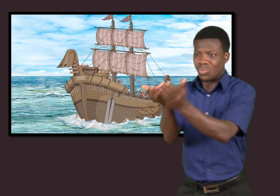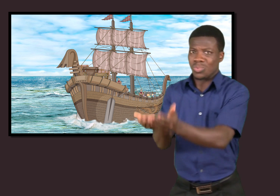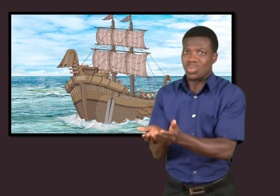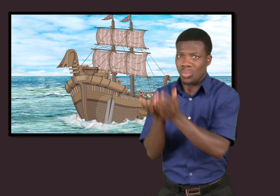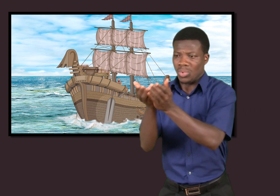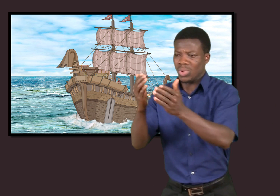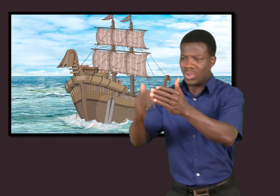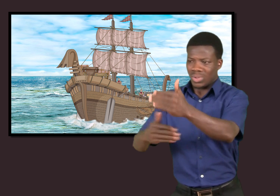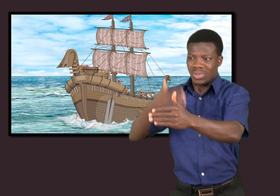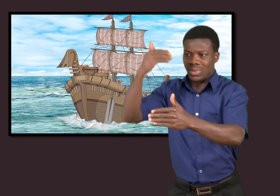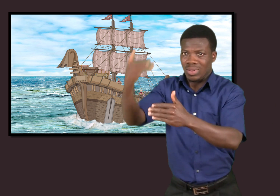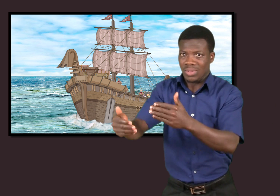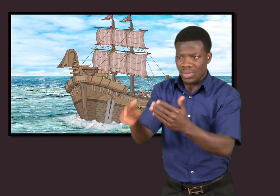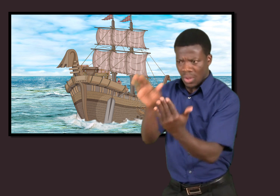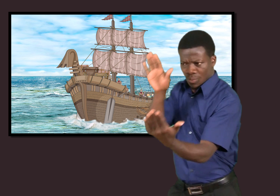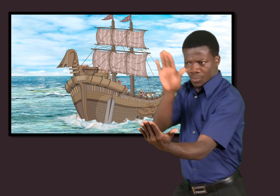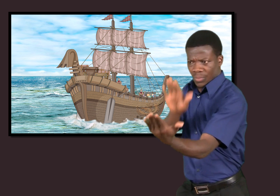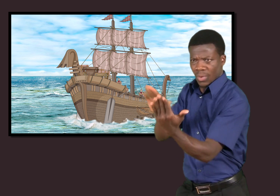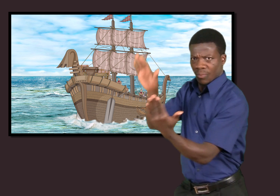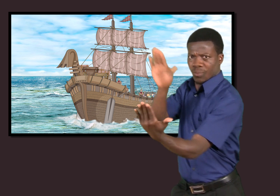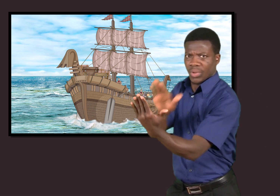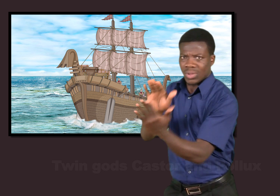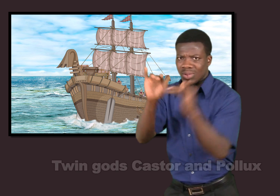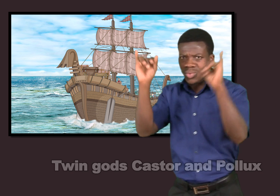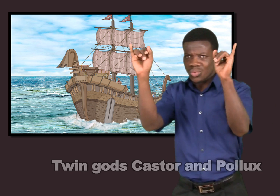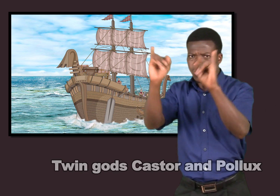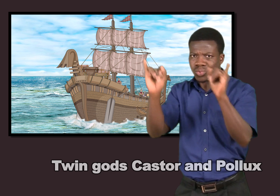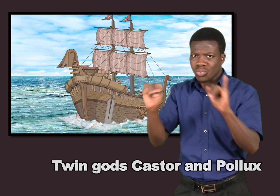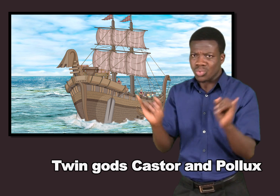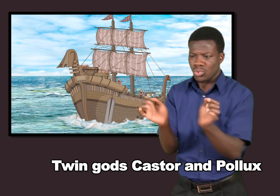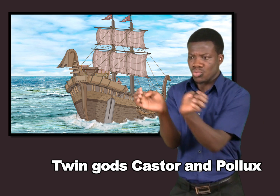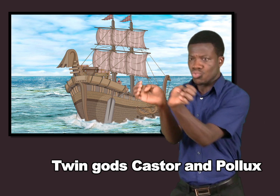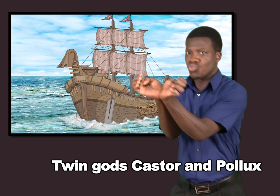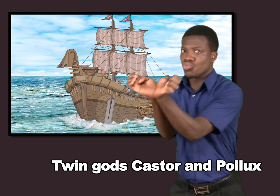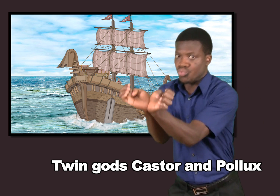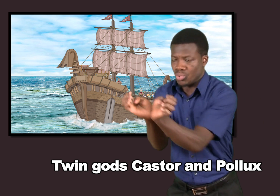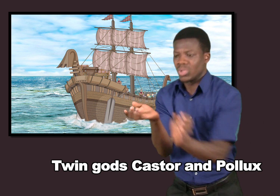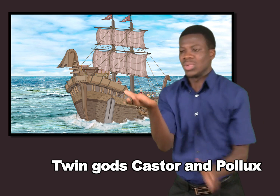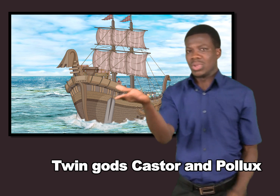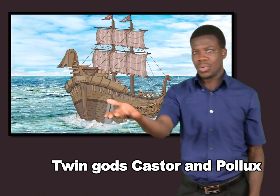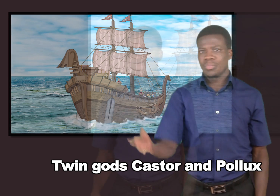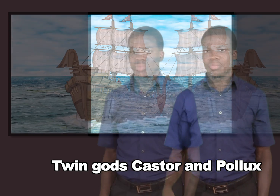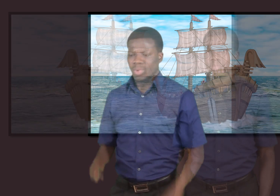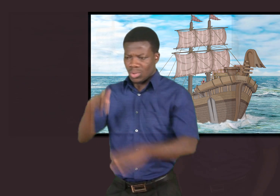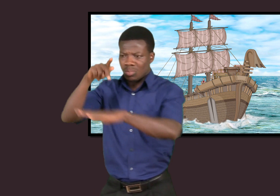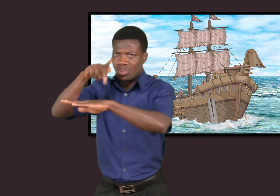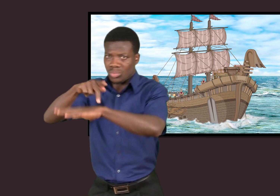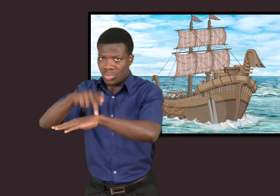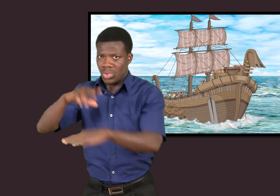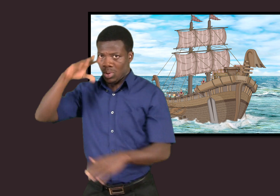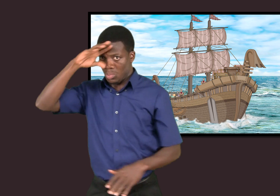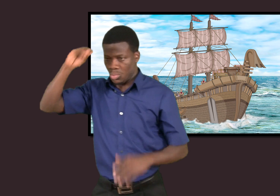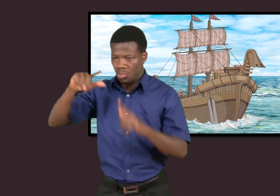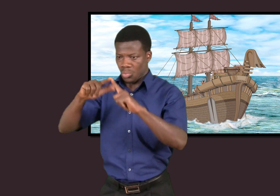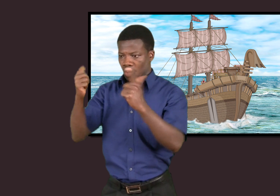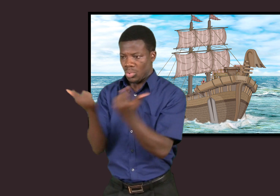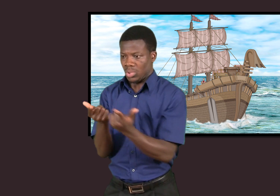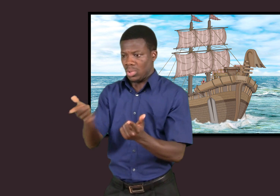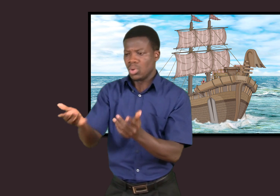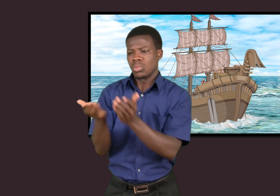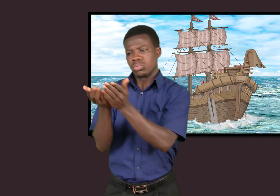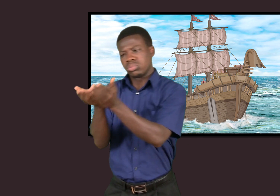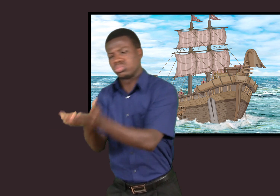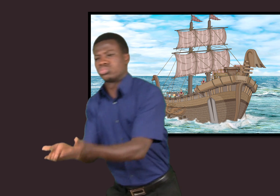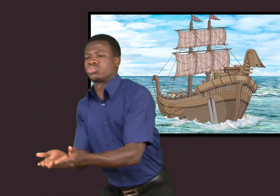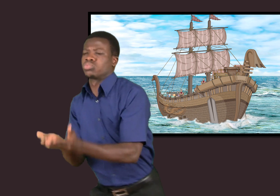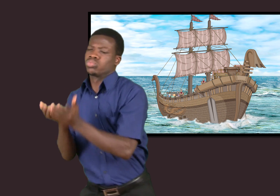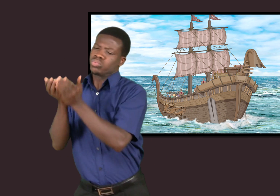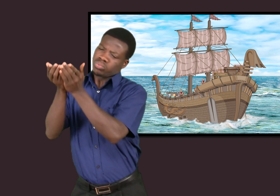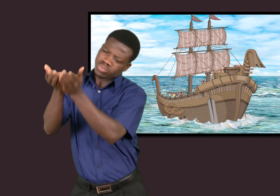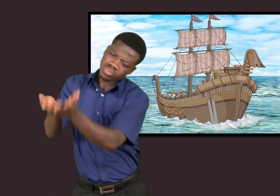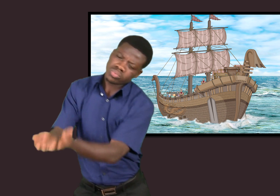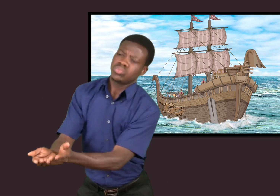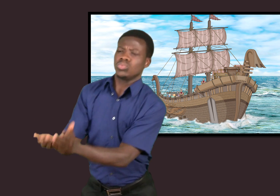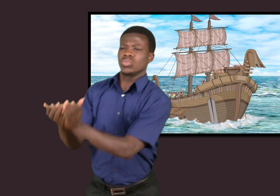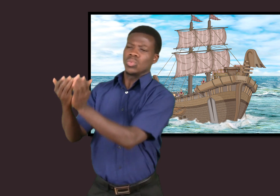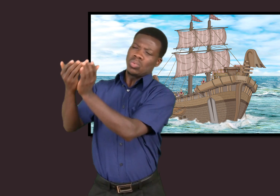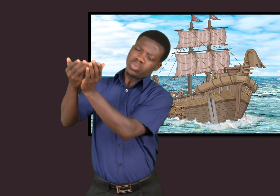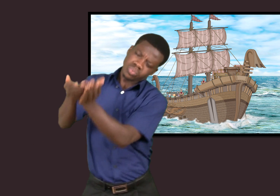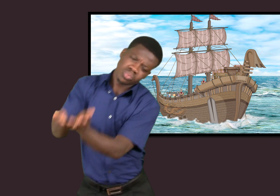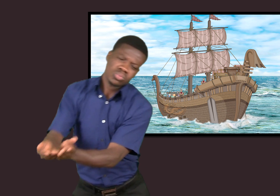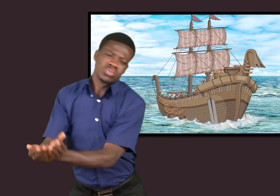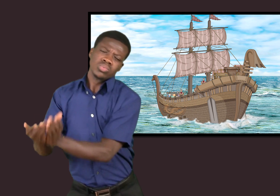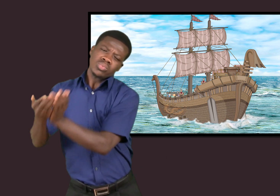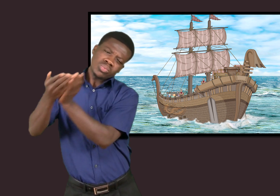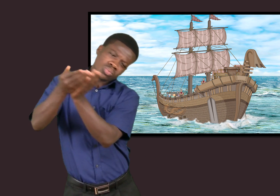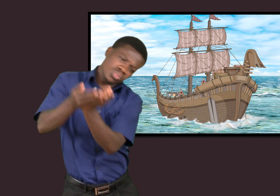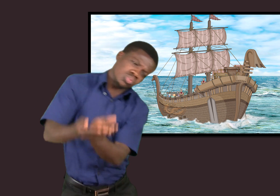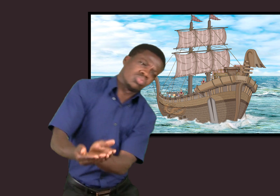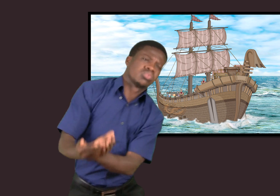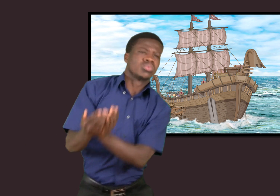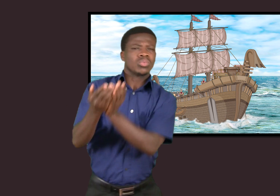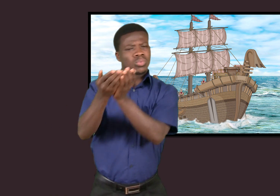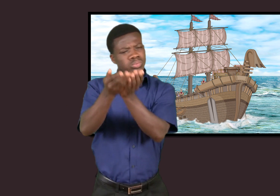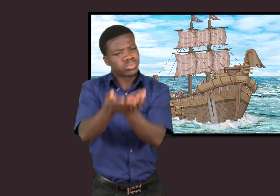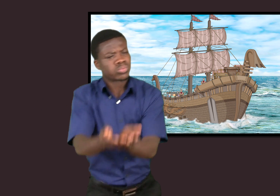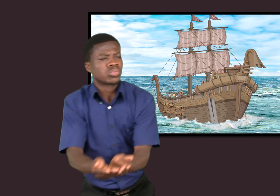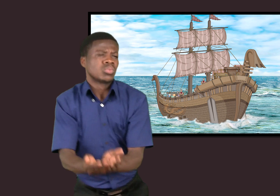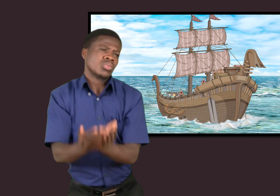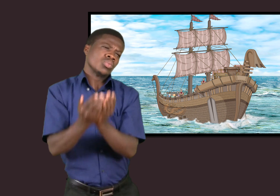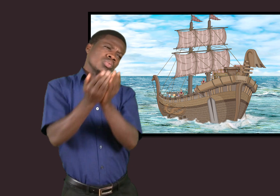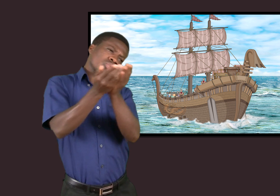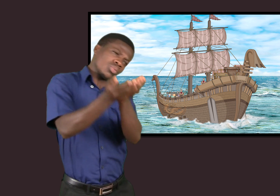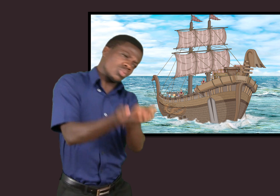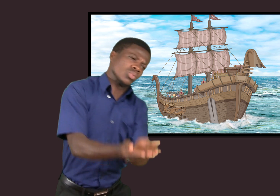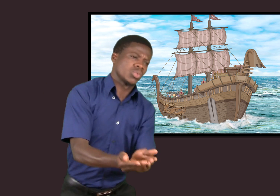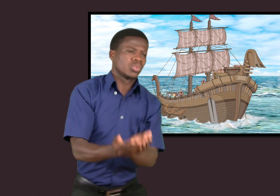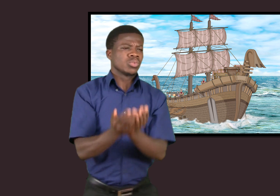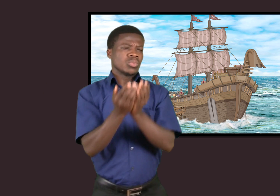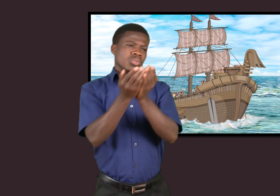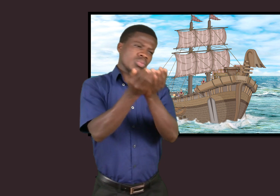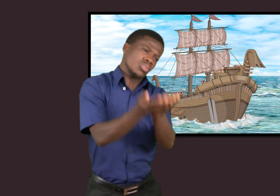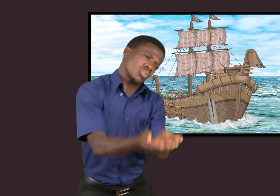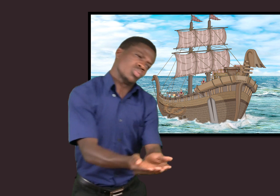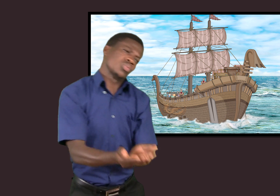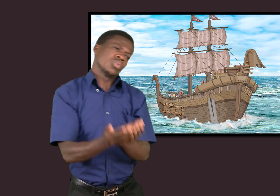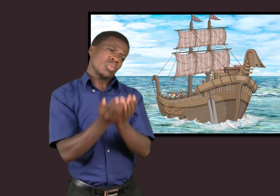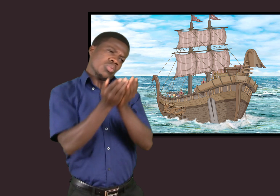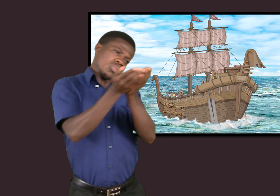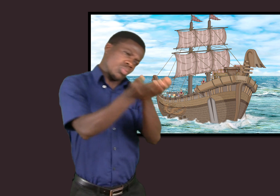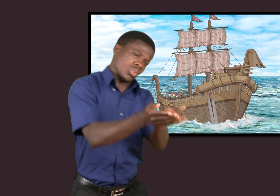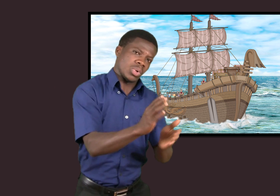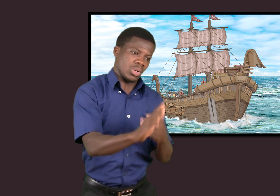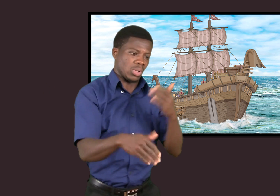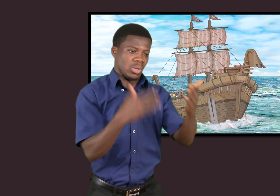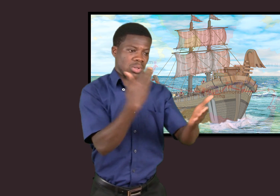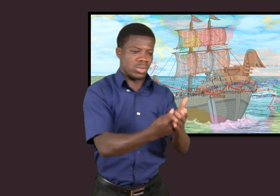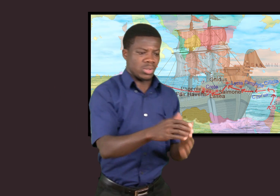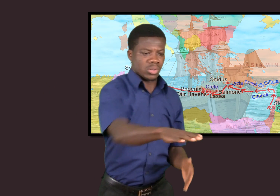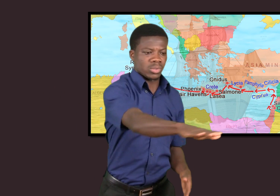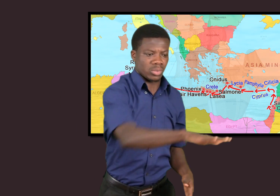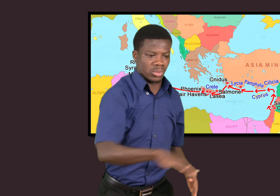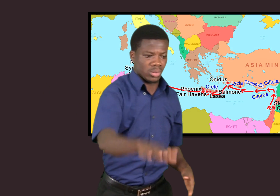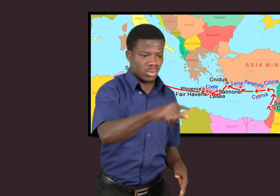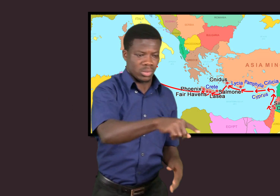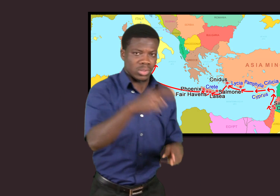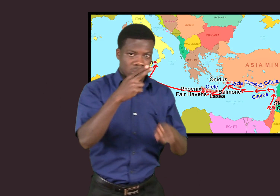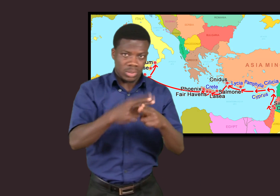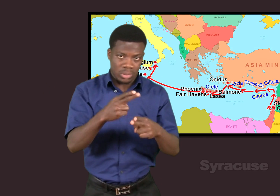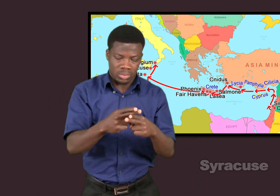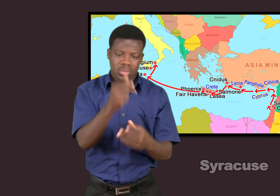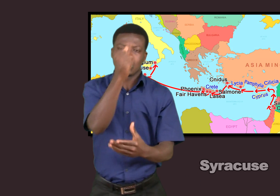It had the Twin Brothers as a figurehead.